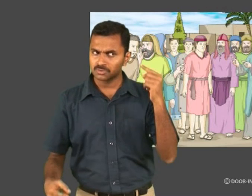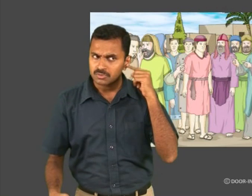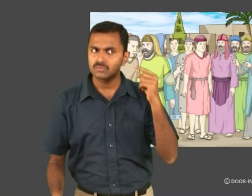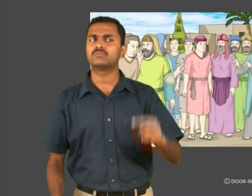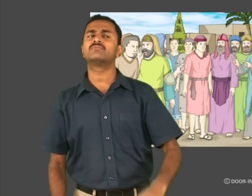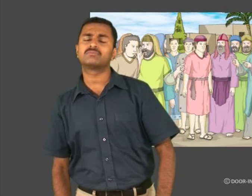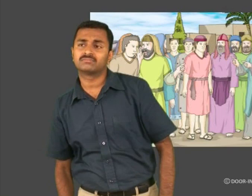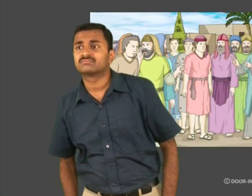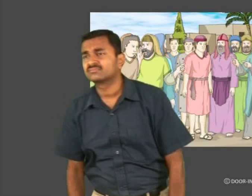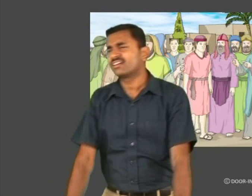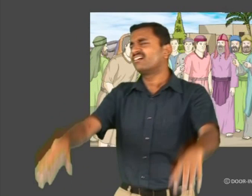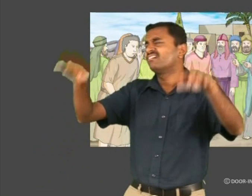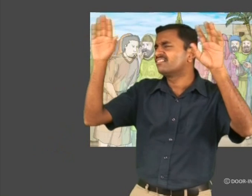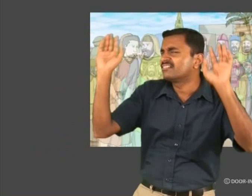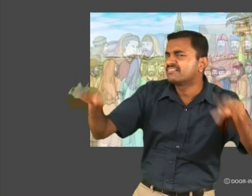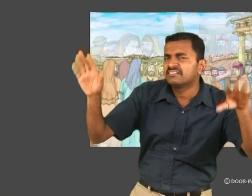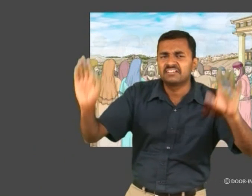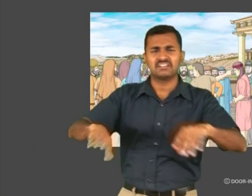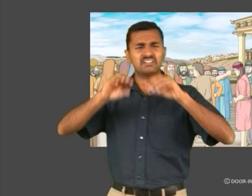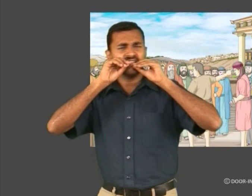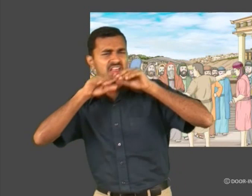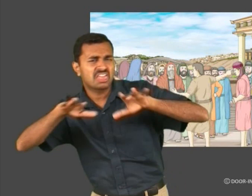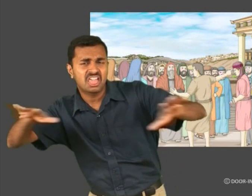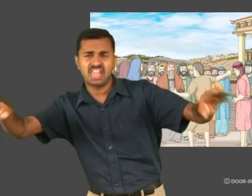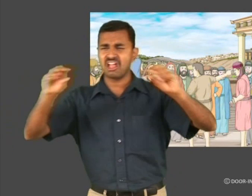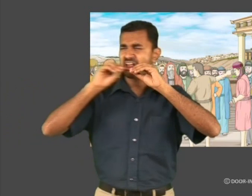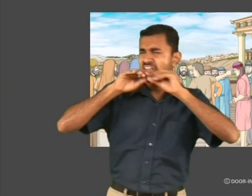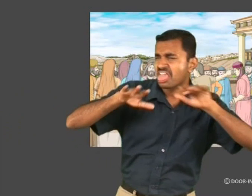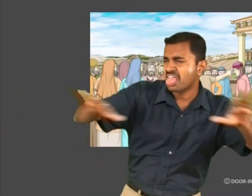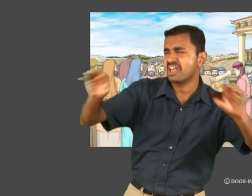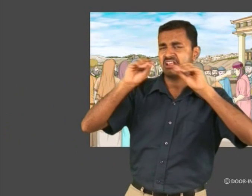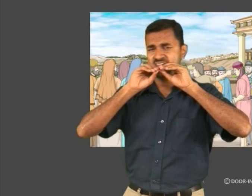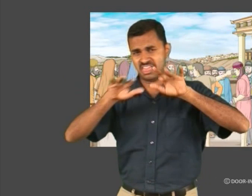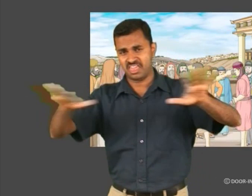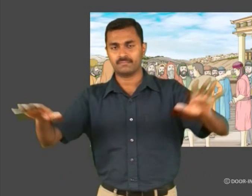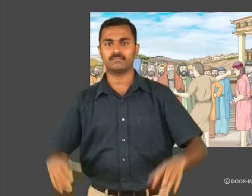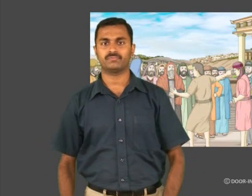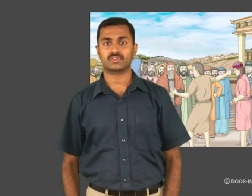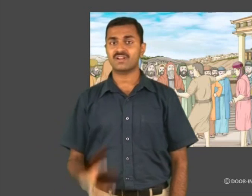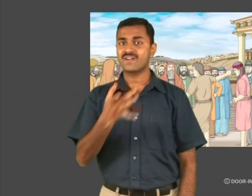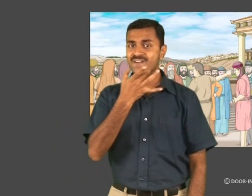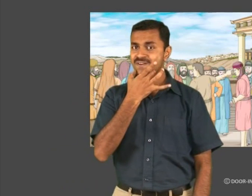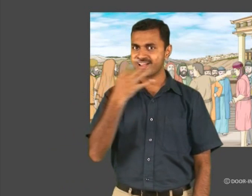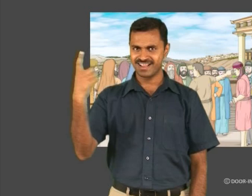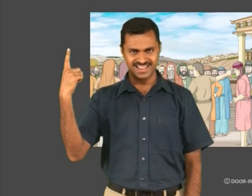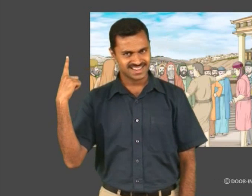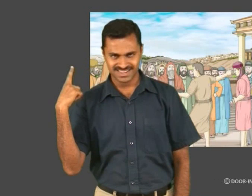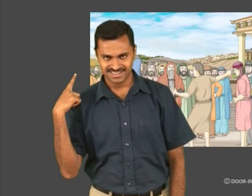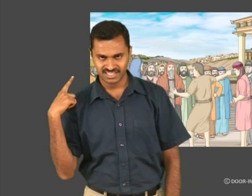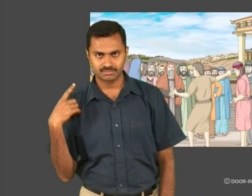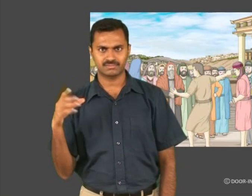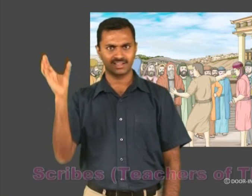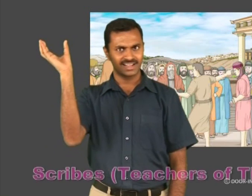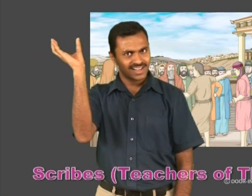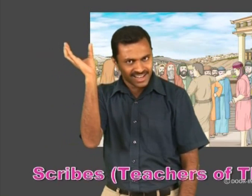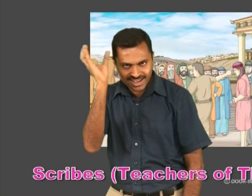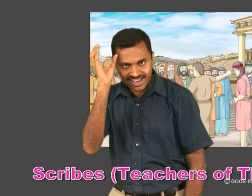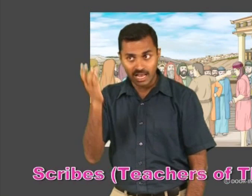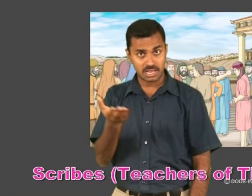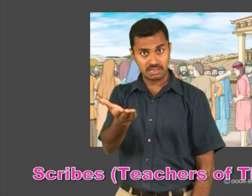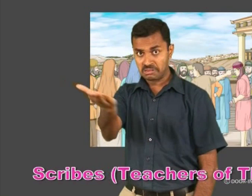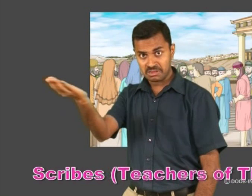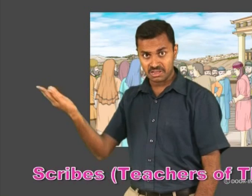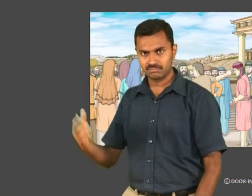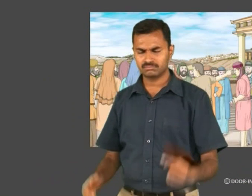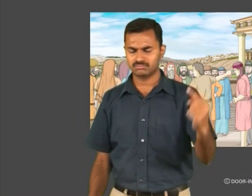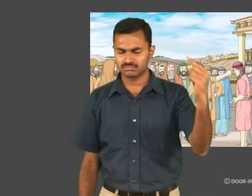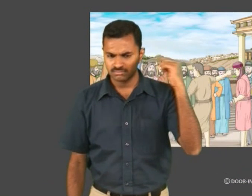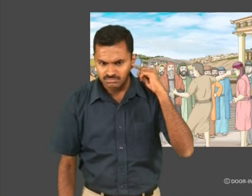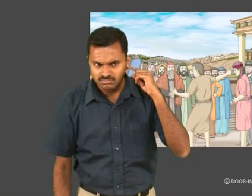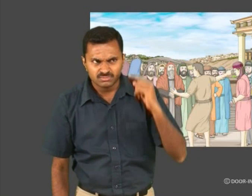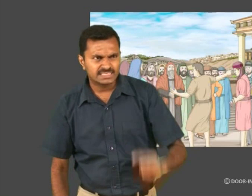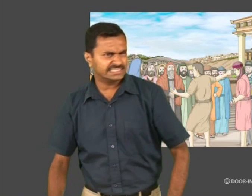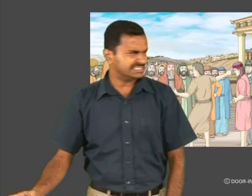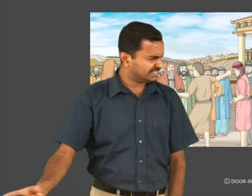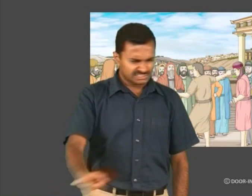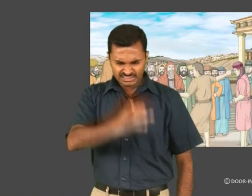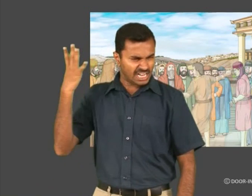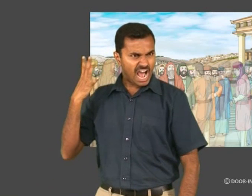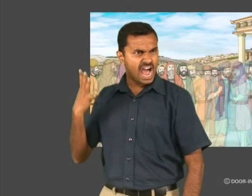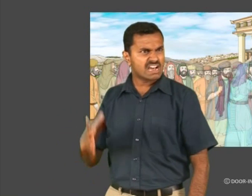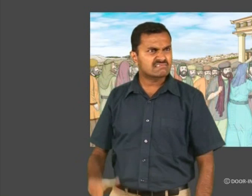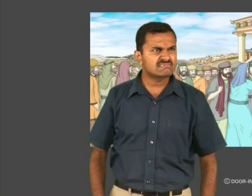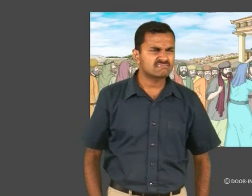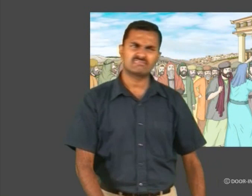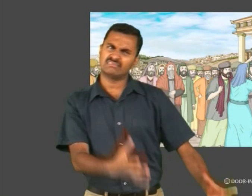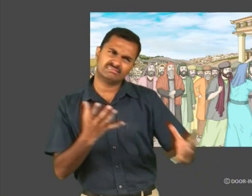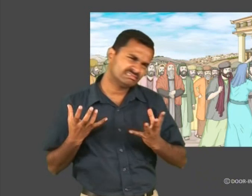So they stirred up the people, elders, and scribes and confronted Stephen.